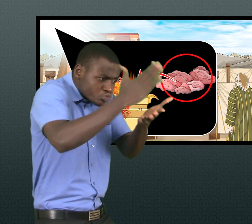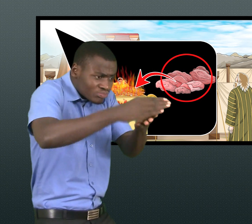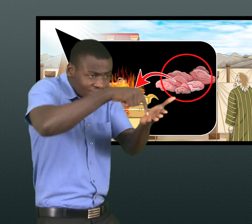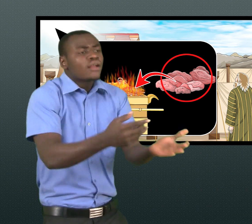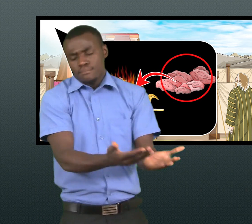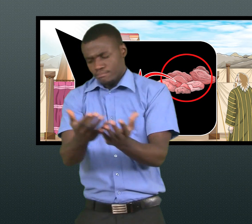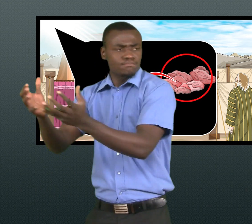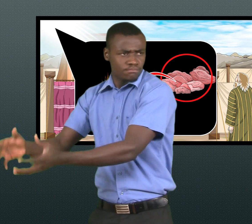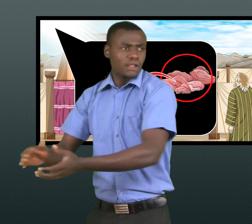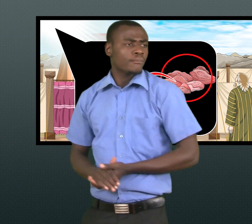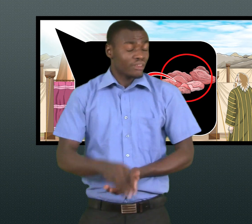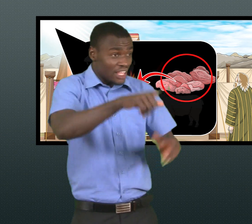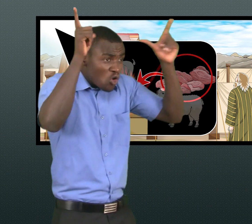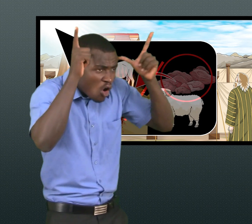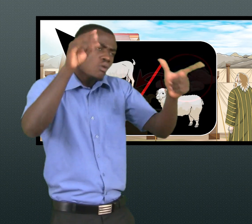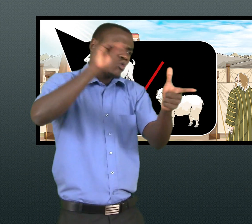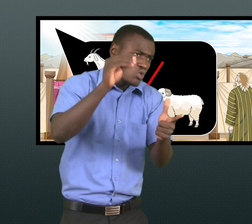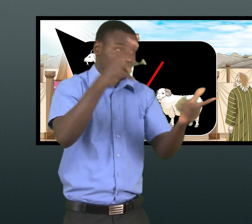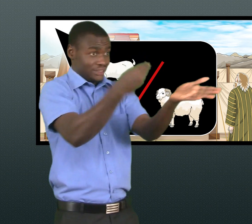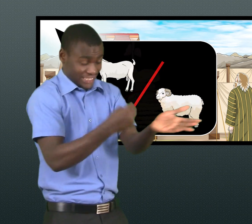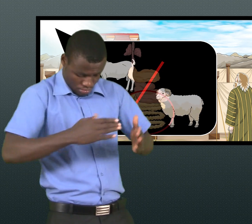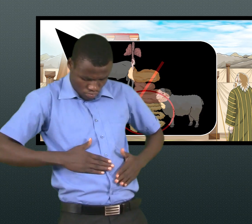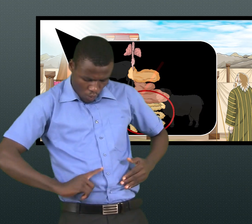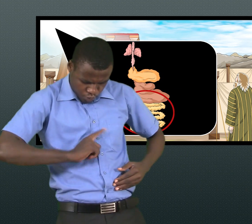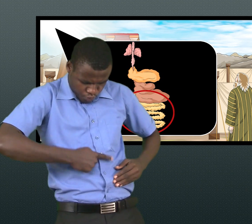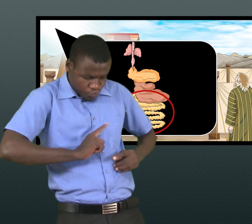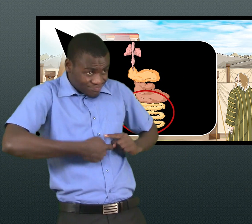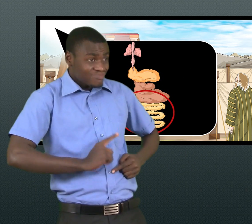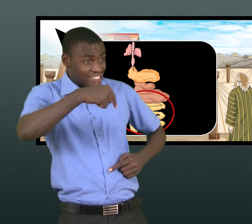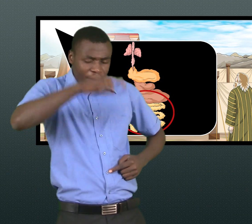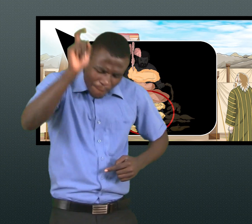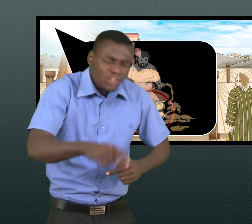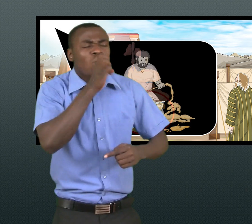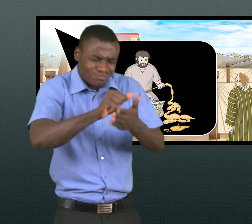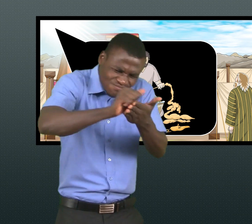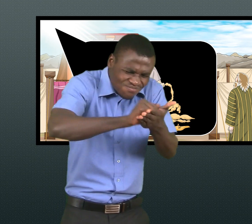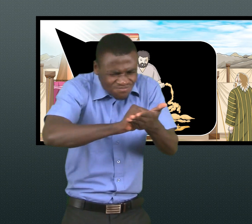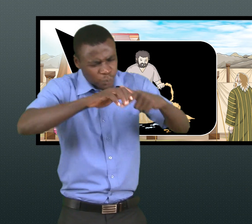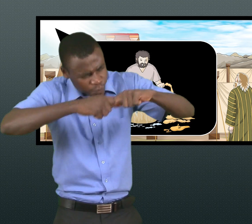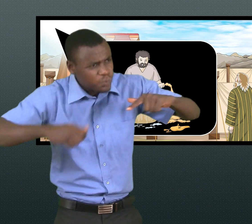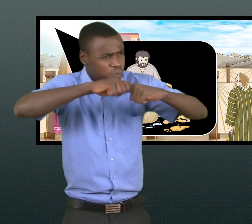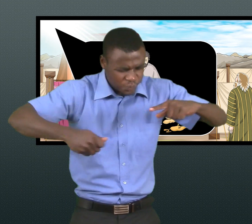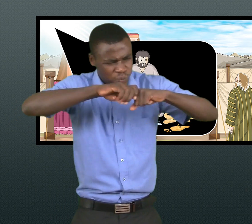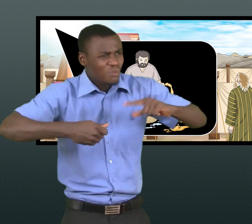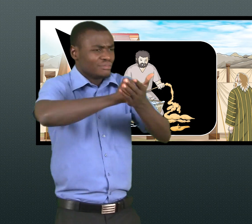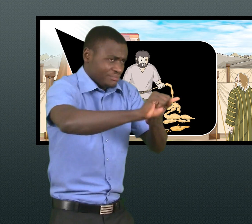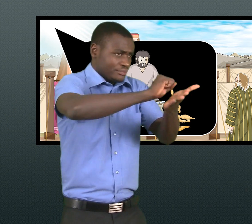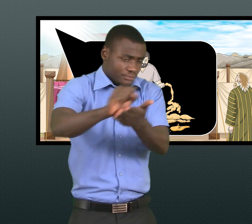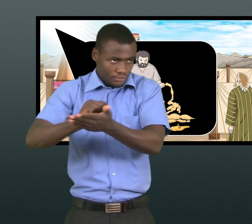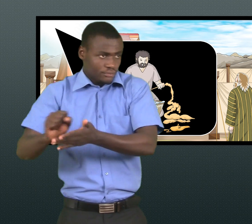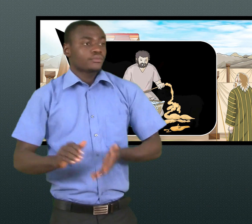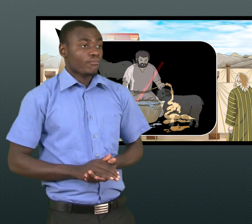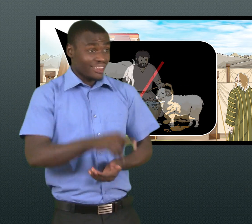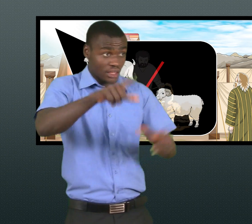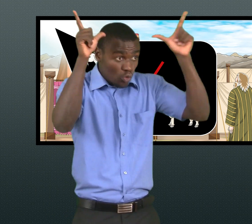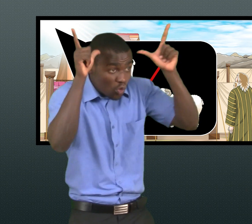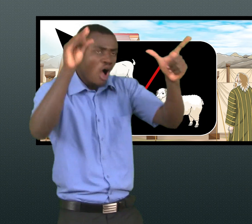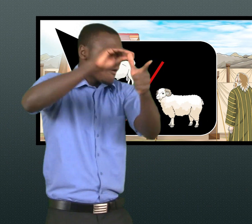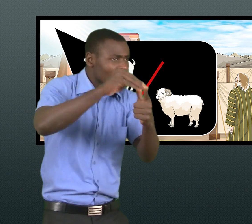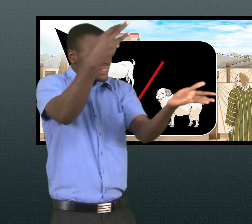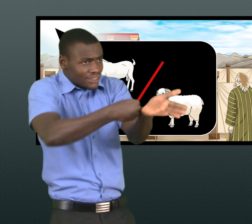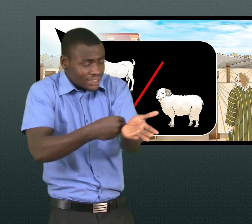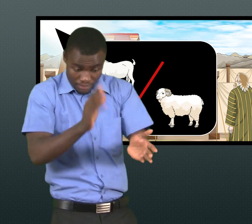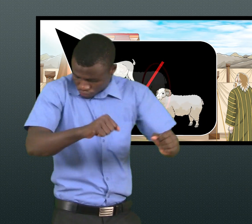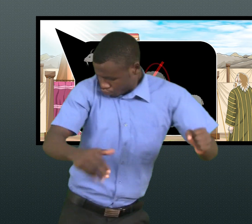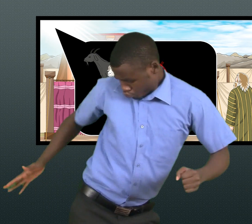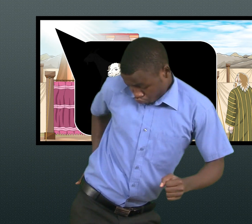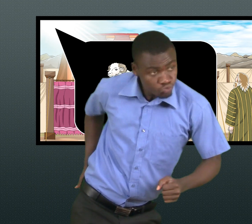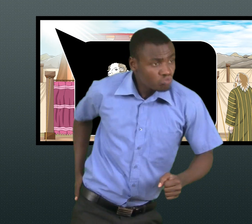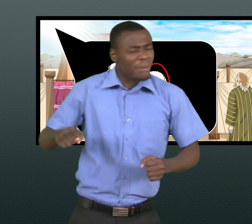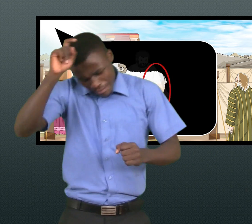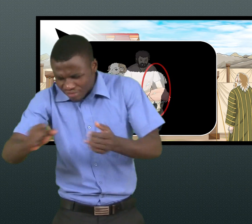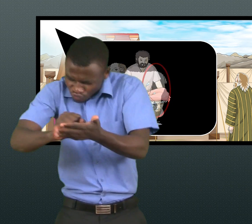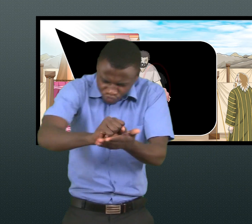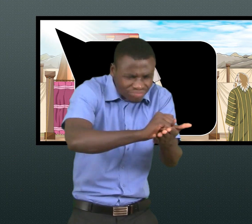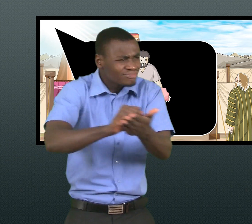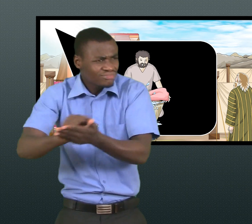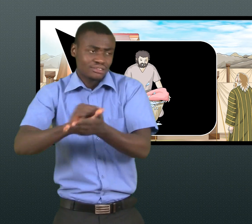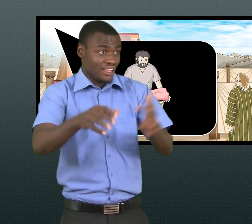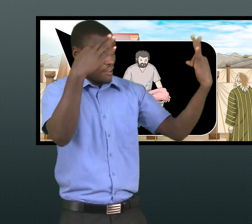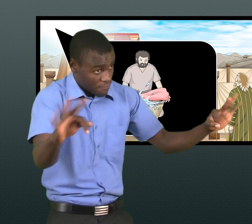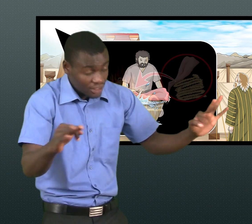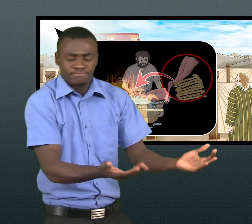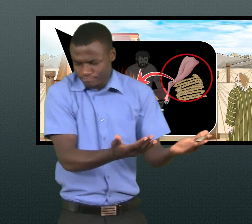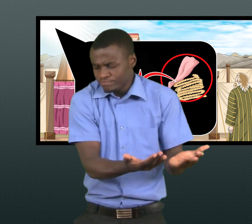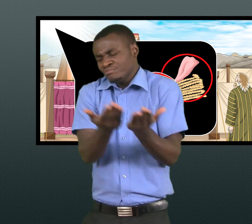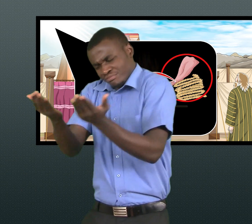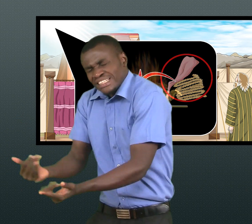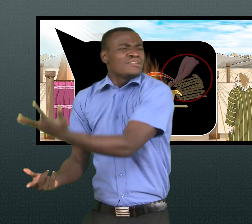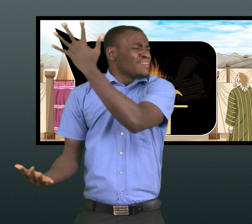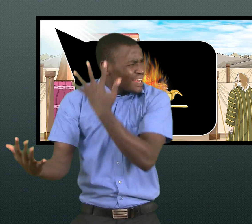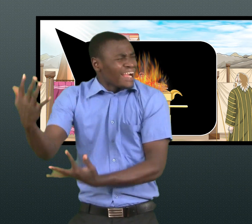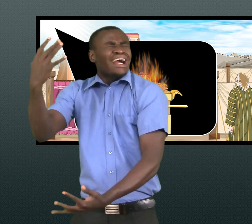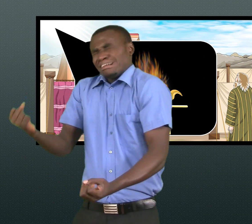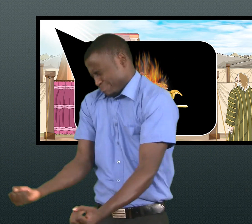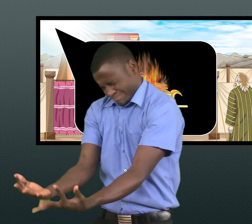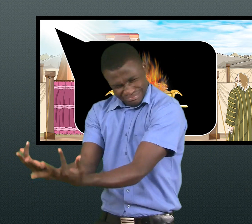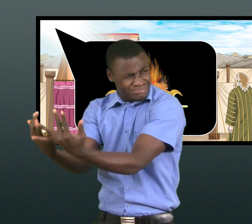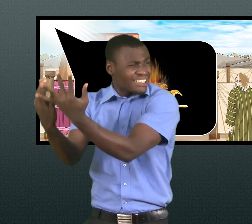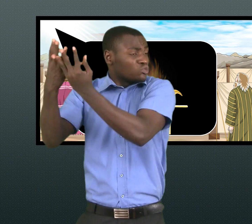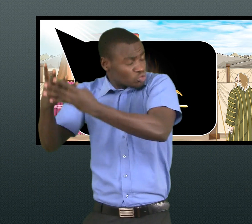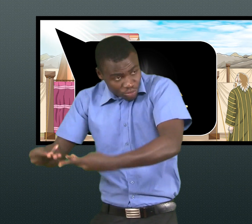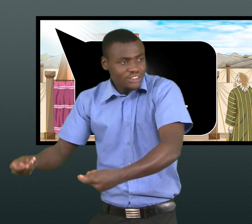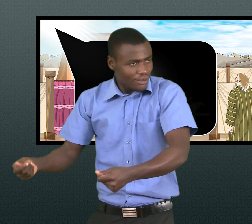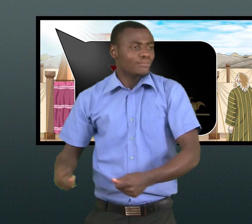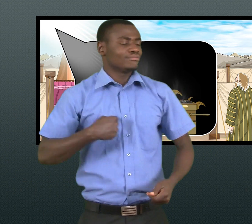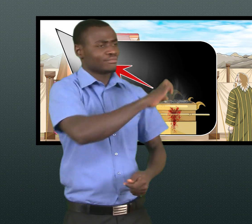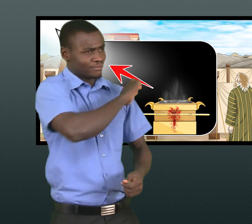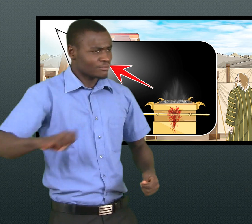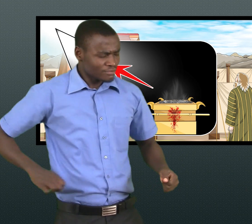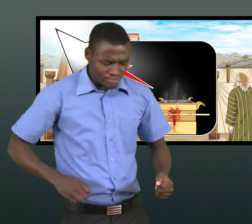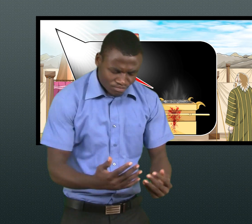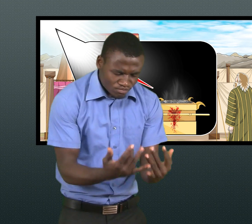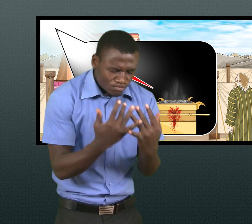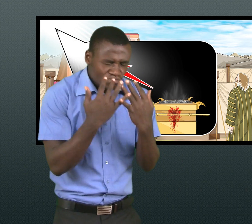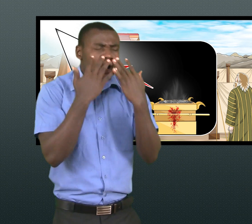The entrails and legs must be washed with water, and the priest shall bring all of it and burn it on the altar;